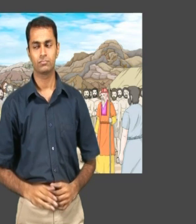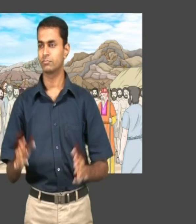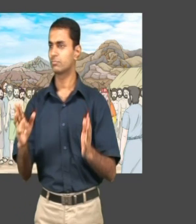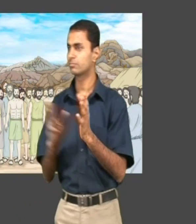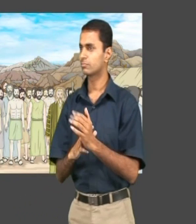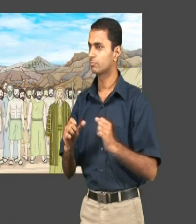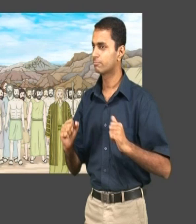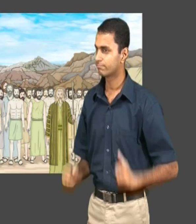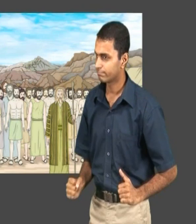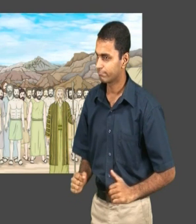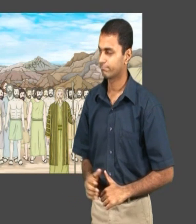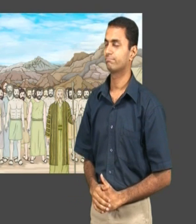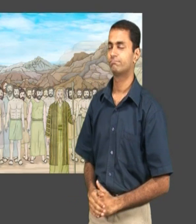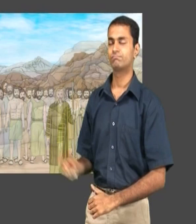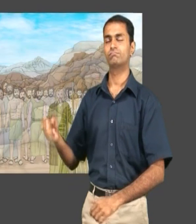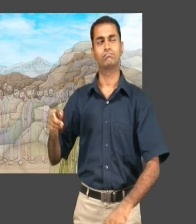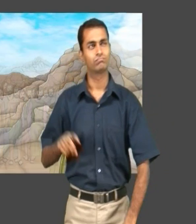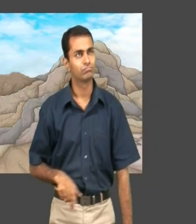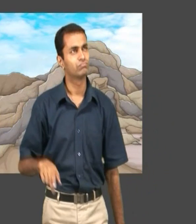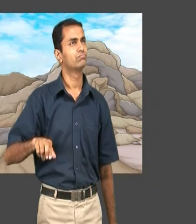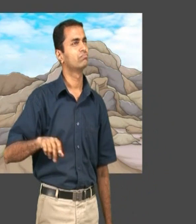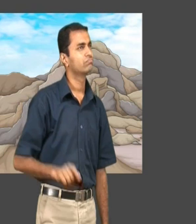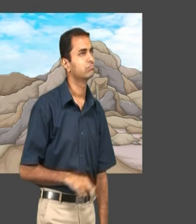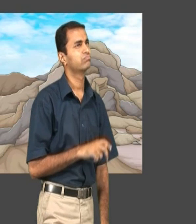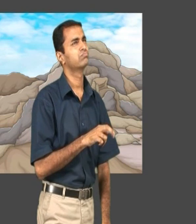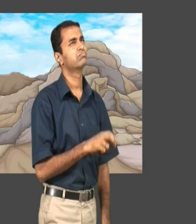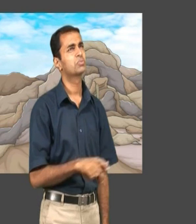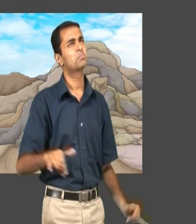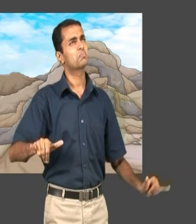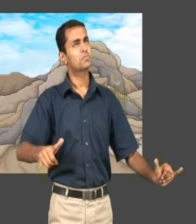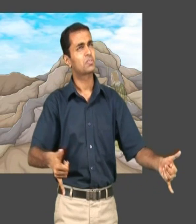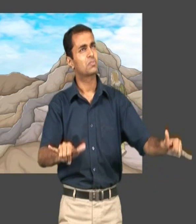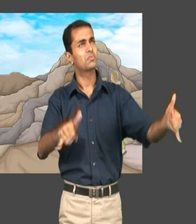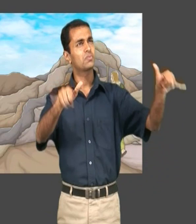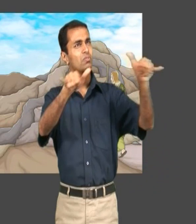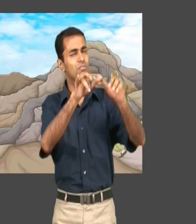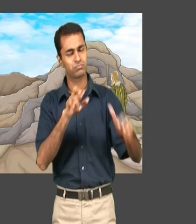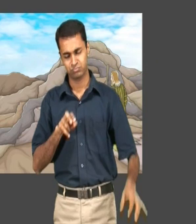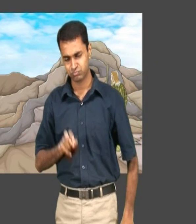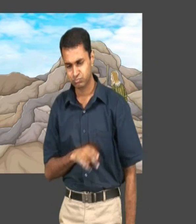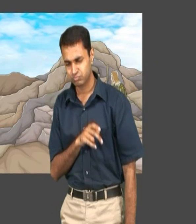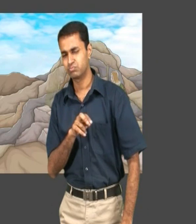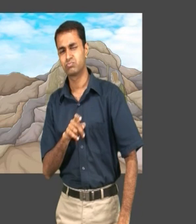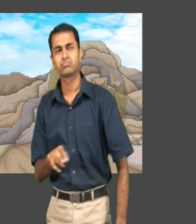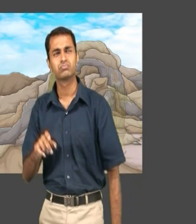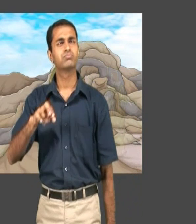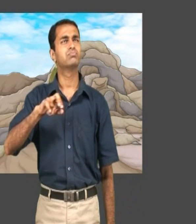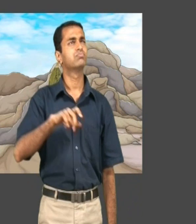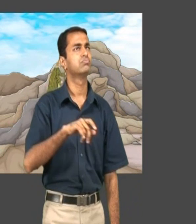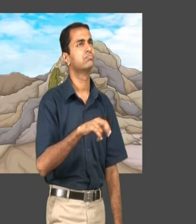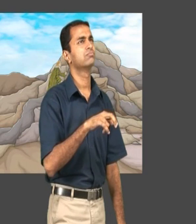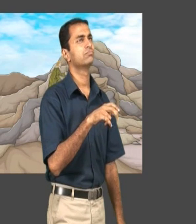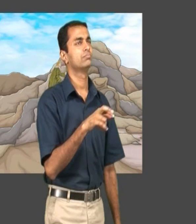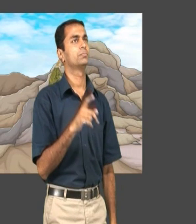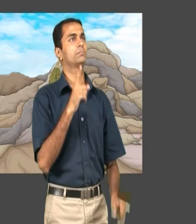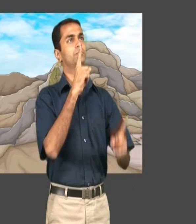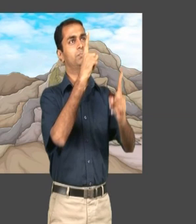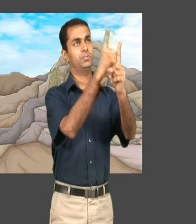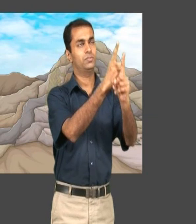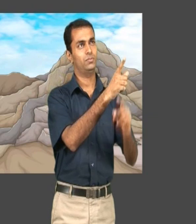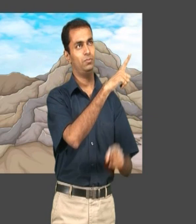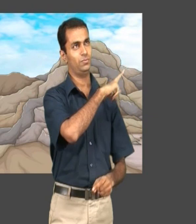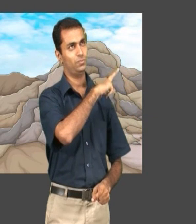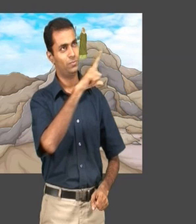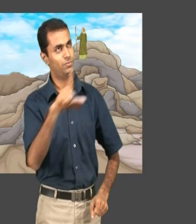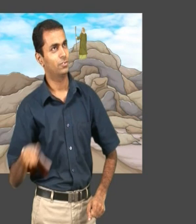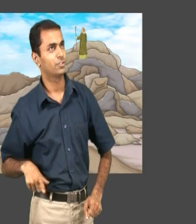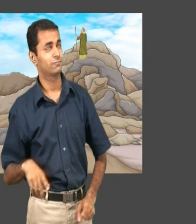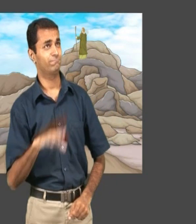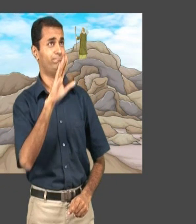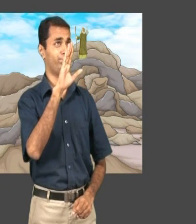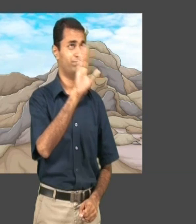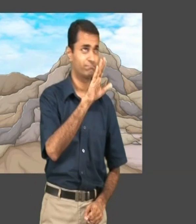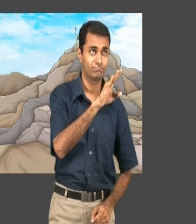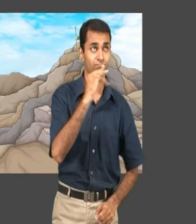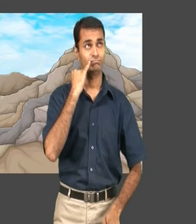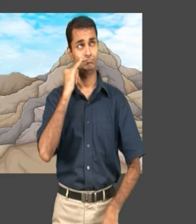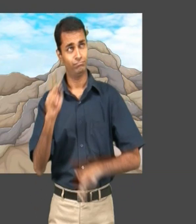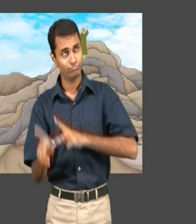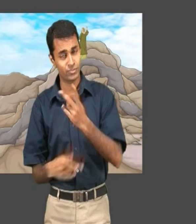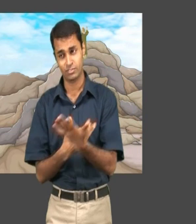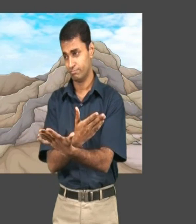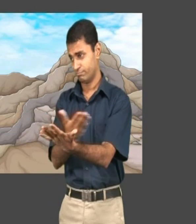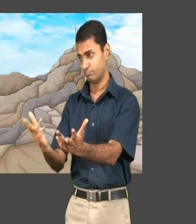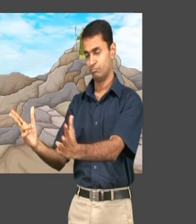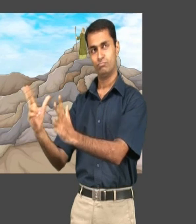So Moses brought their words back to the LORD.